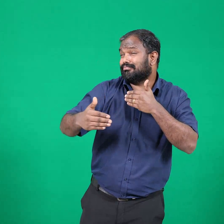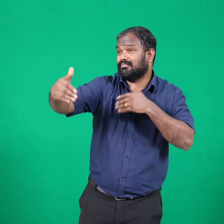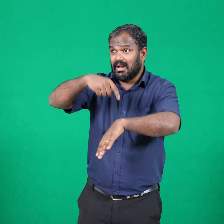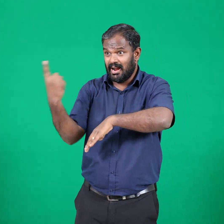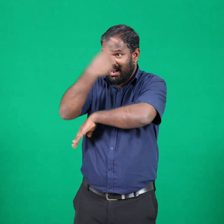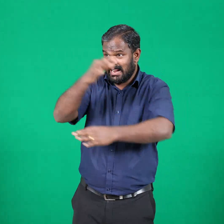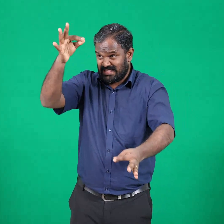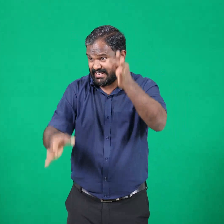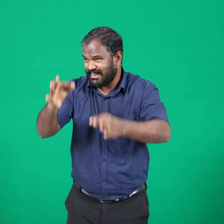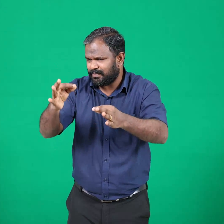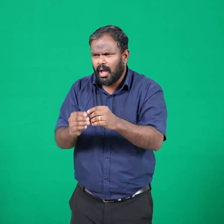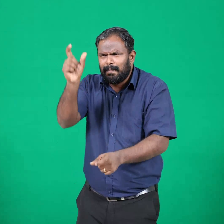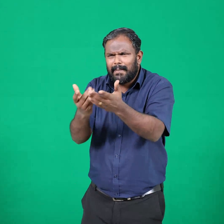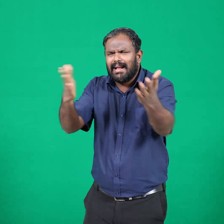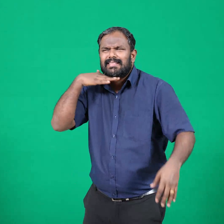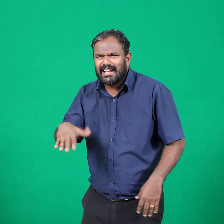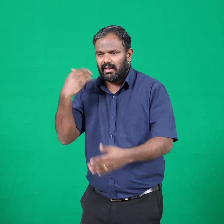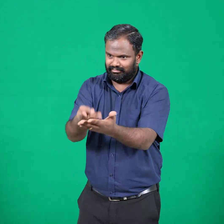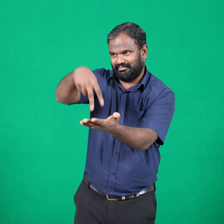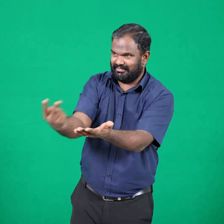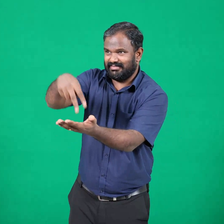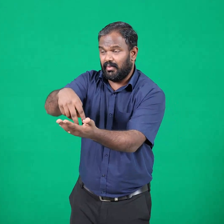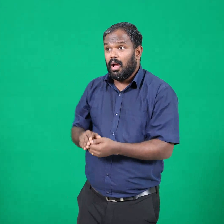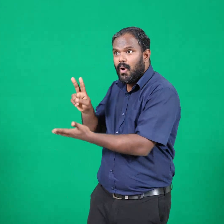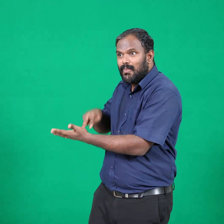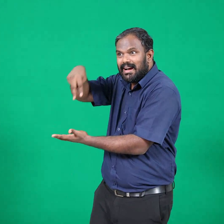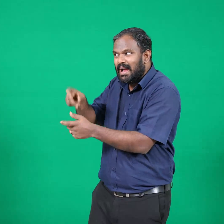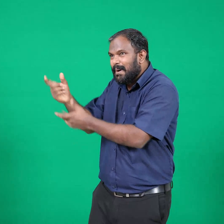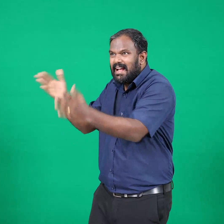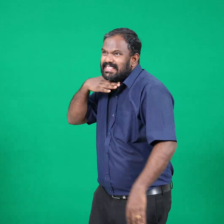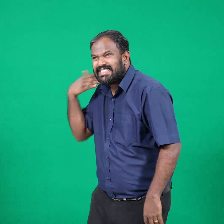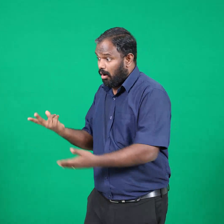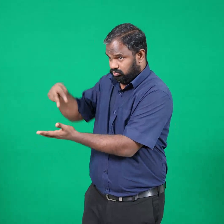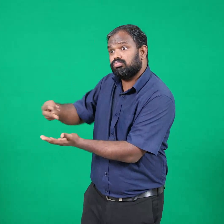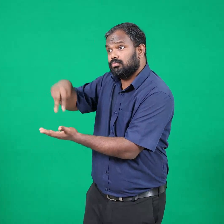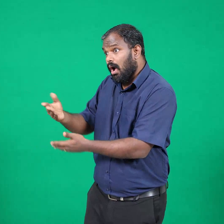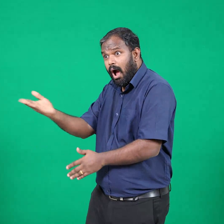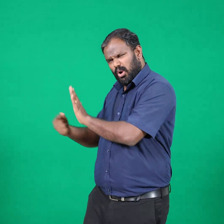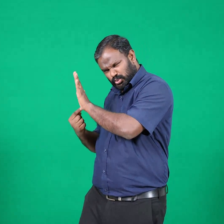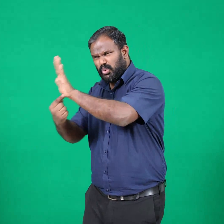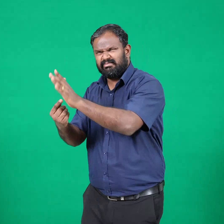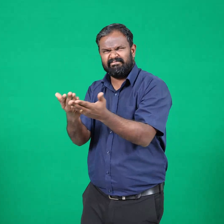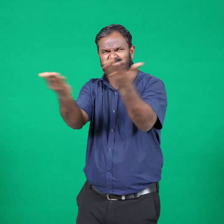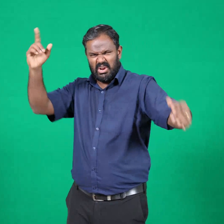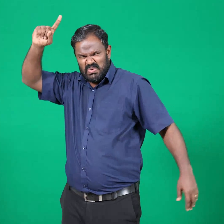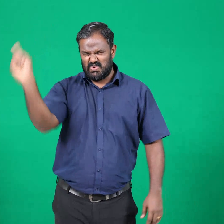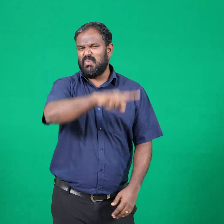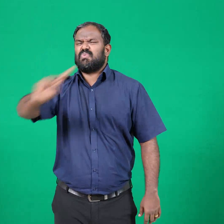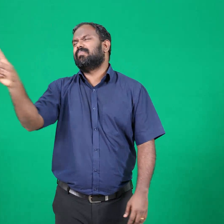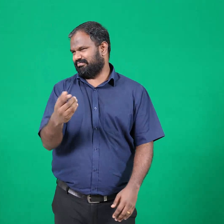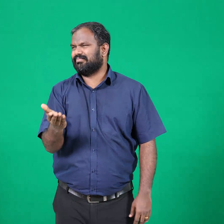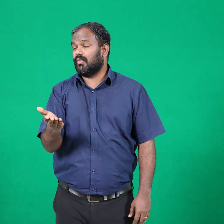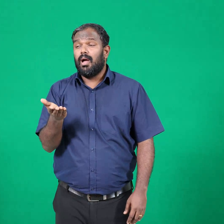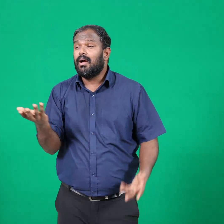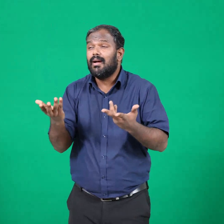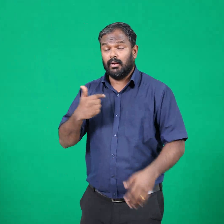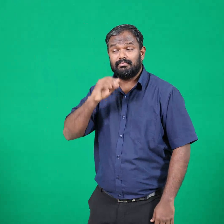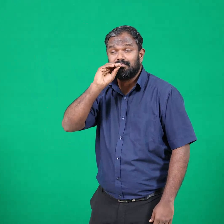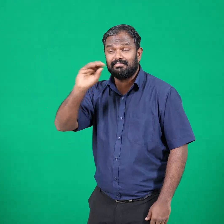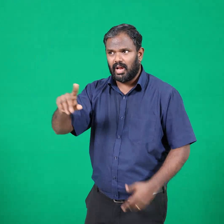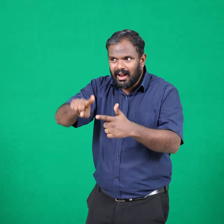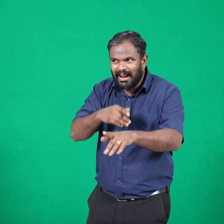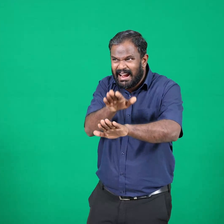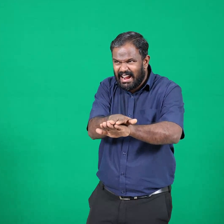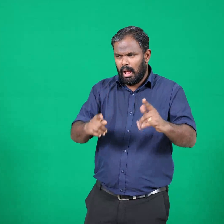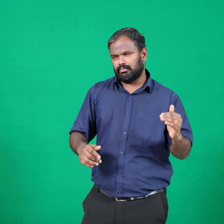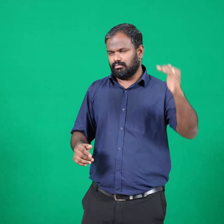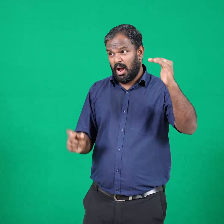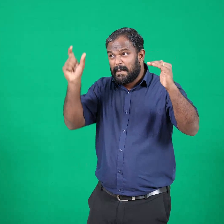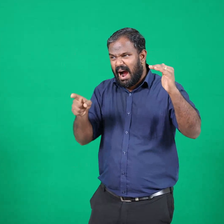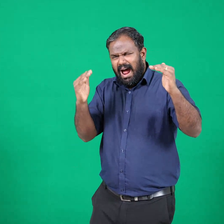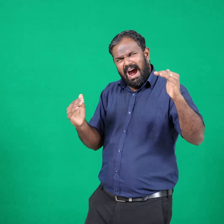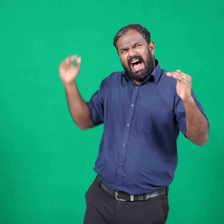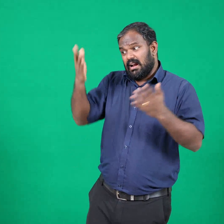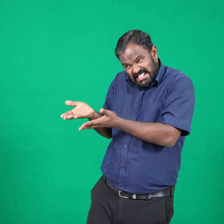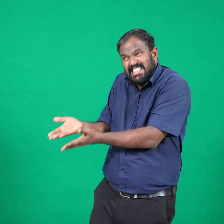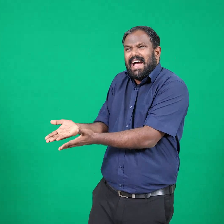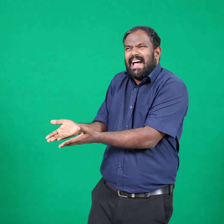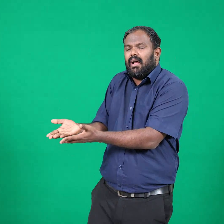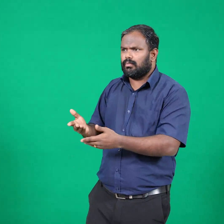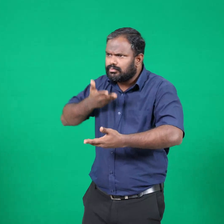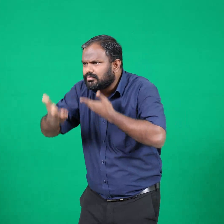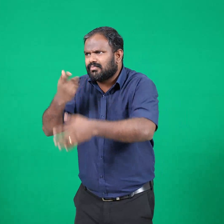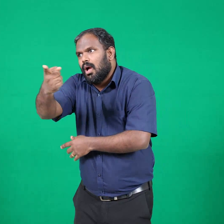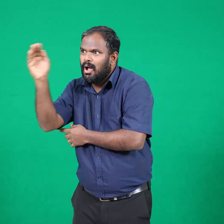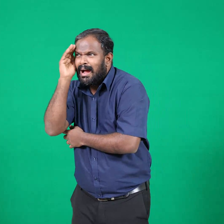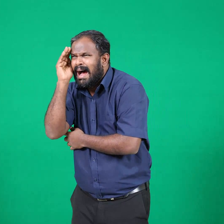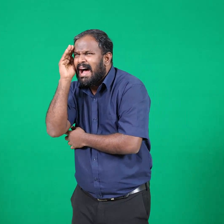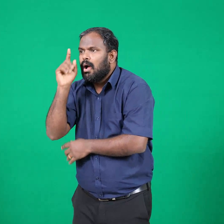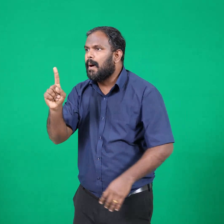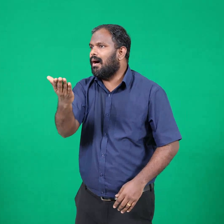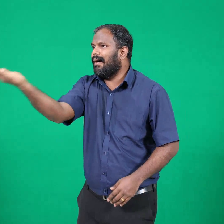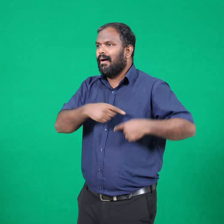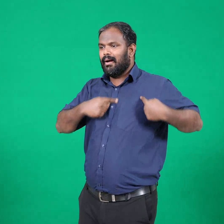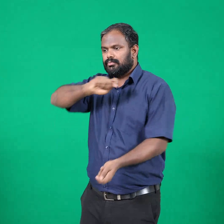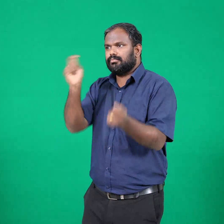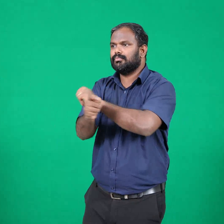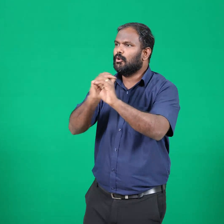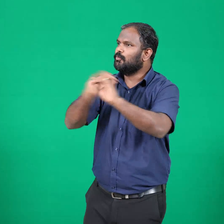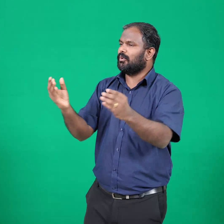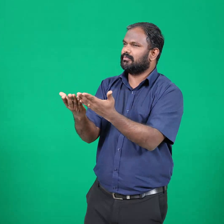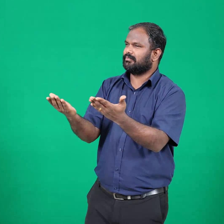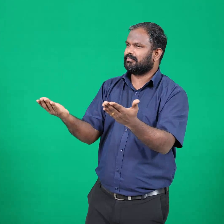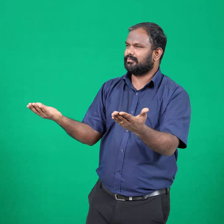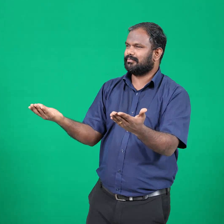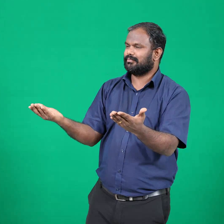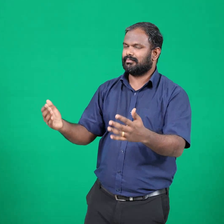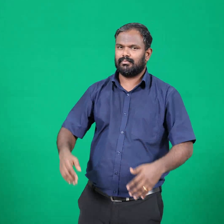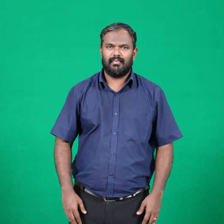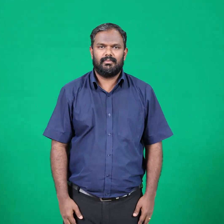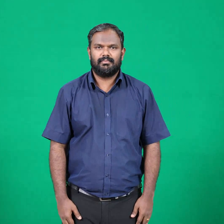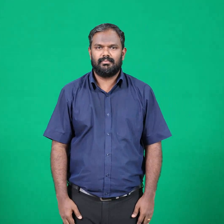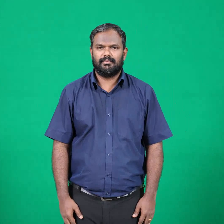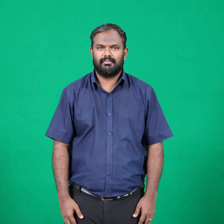for they repented at the preaching of Jonah, and now One greater than Jonah is here.